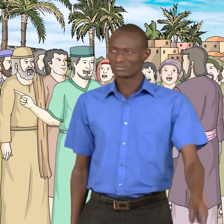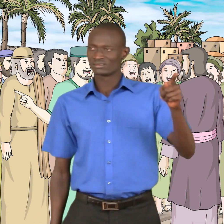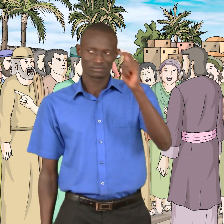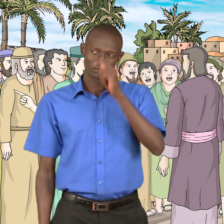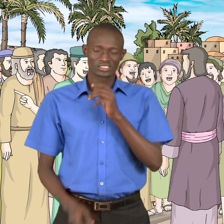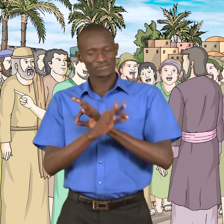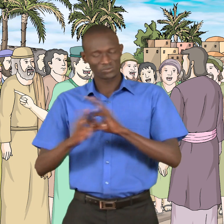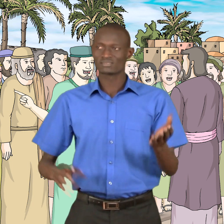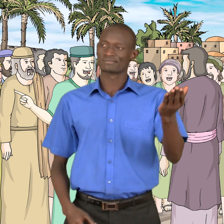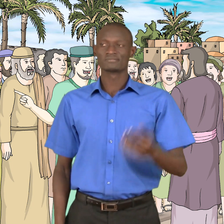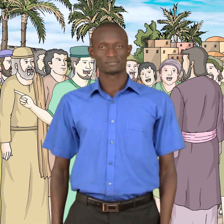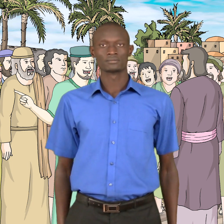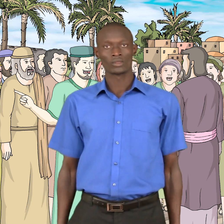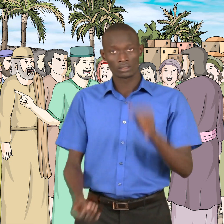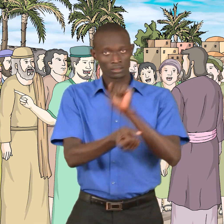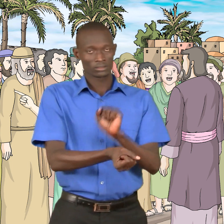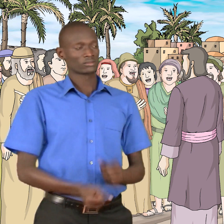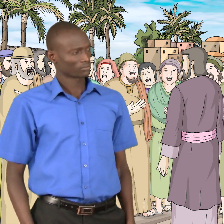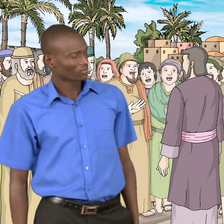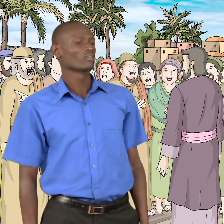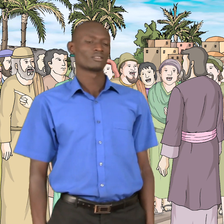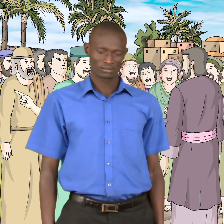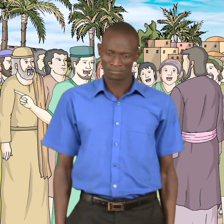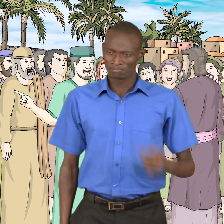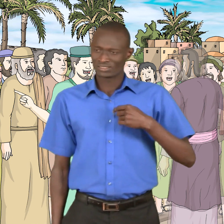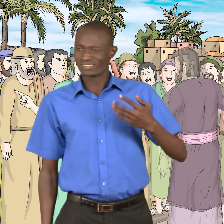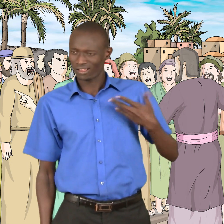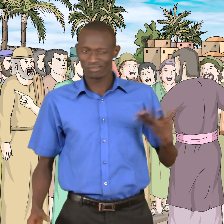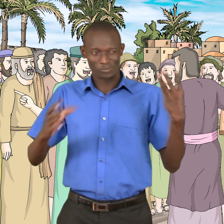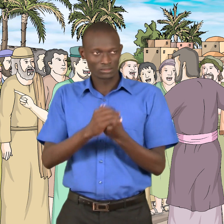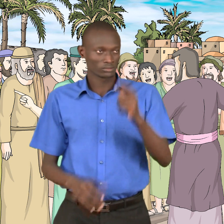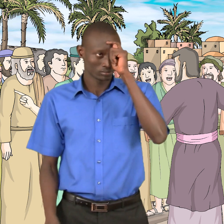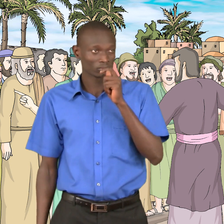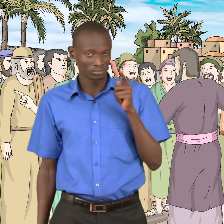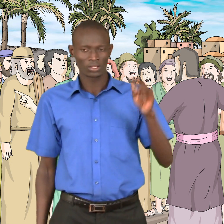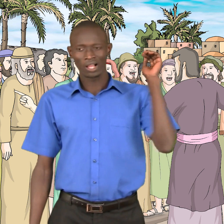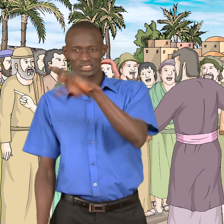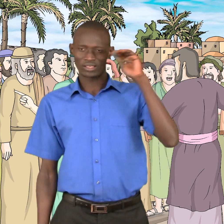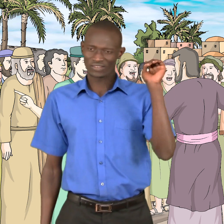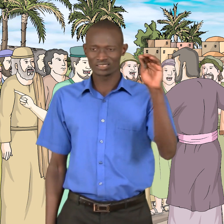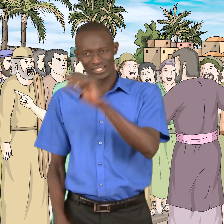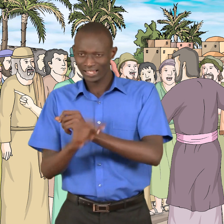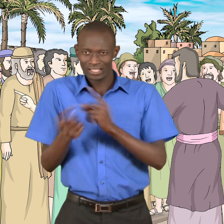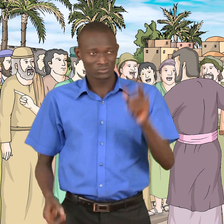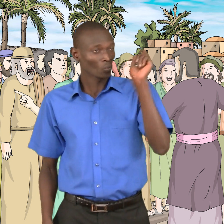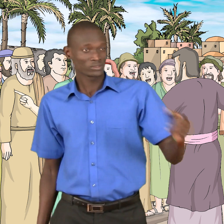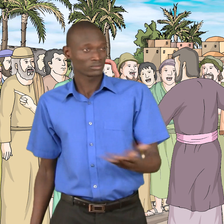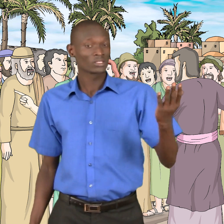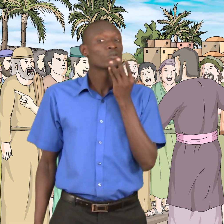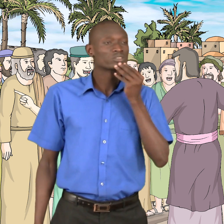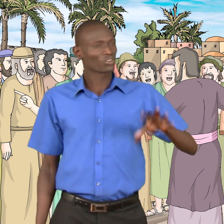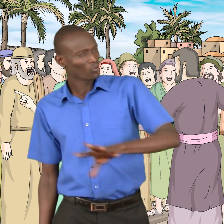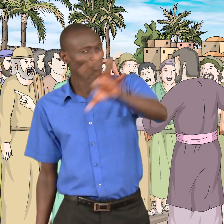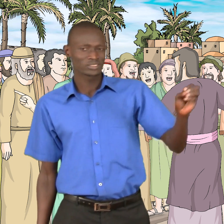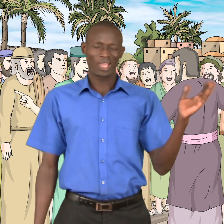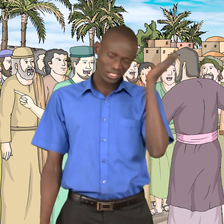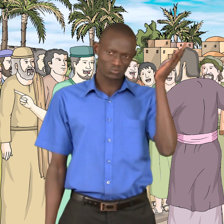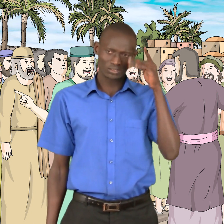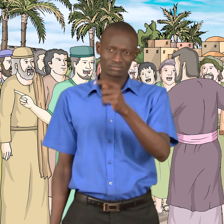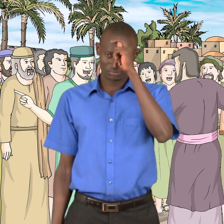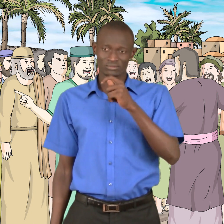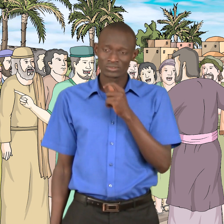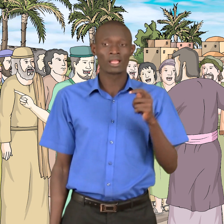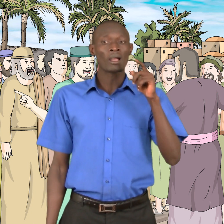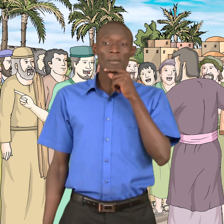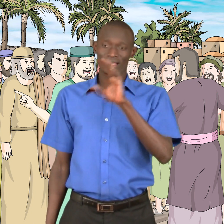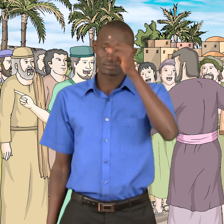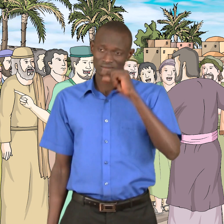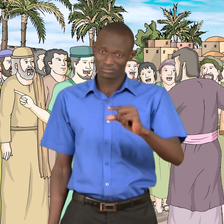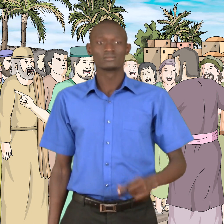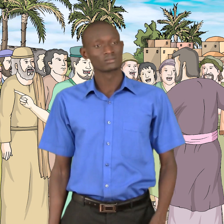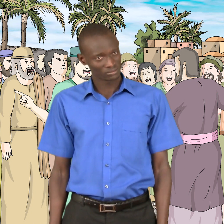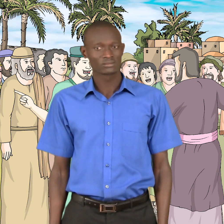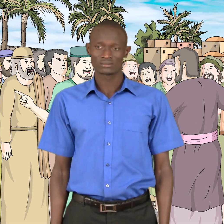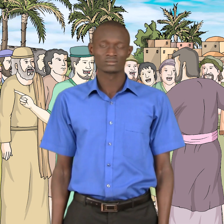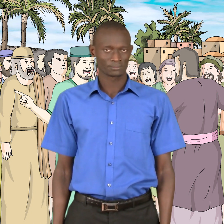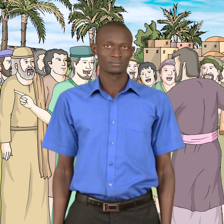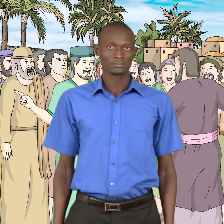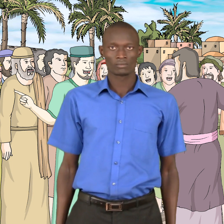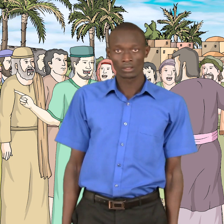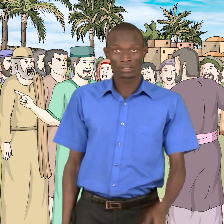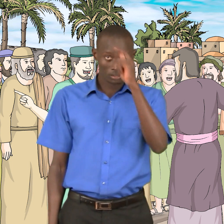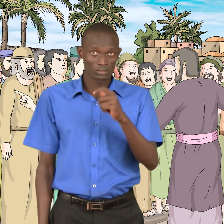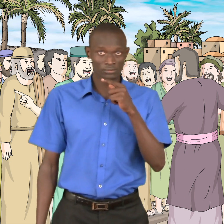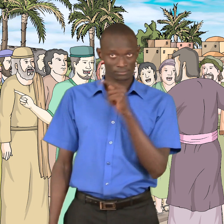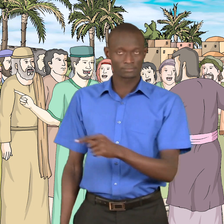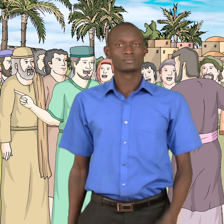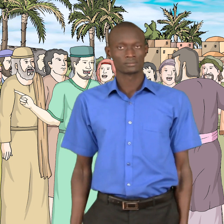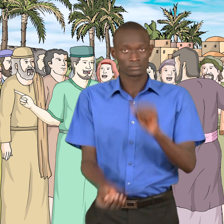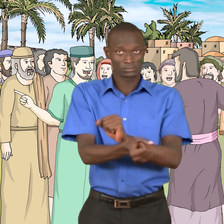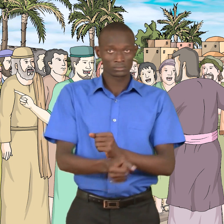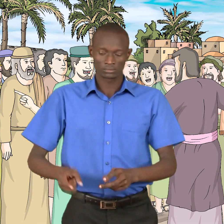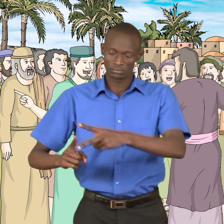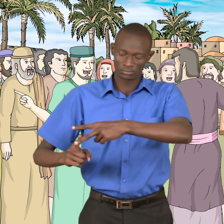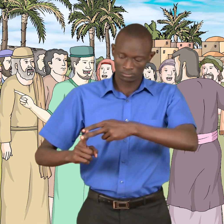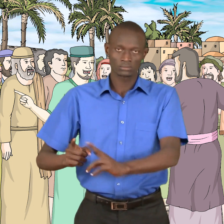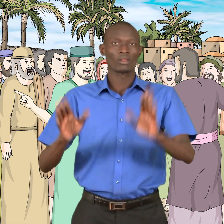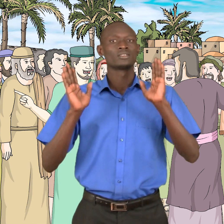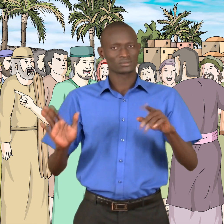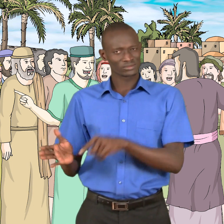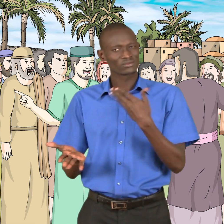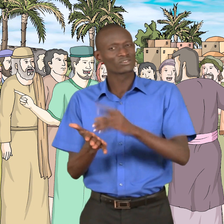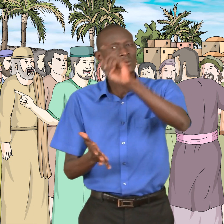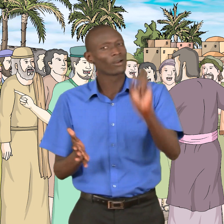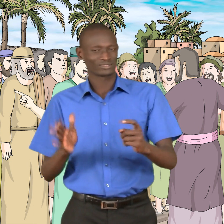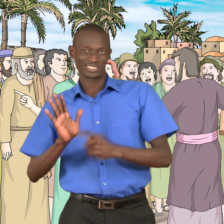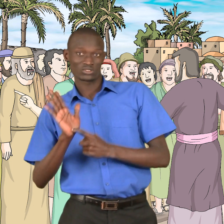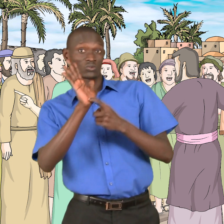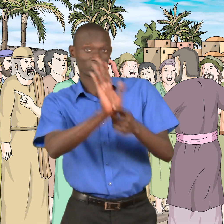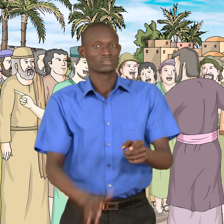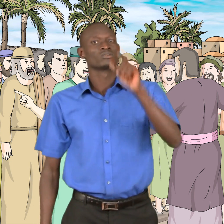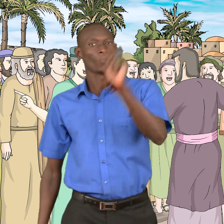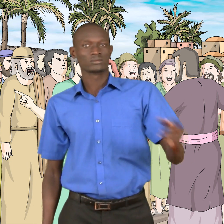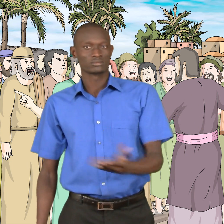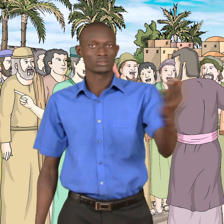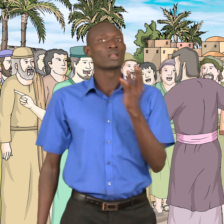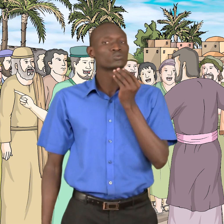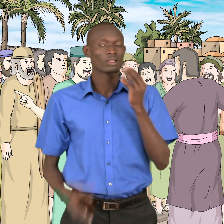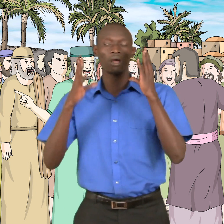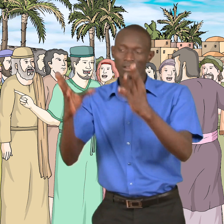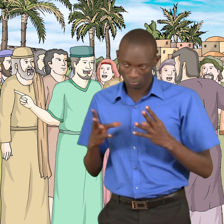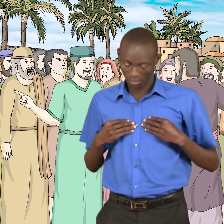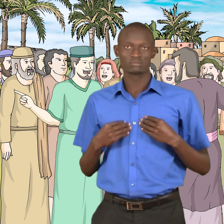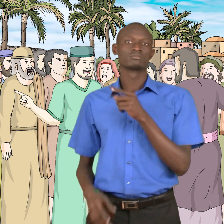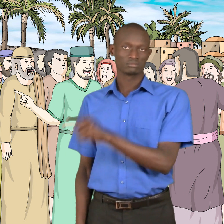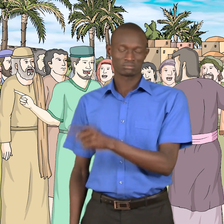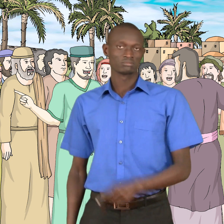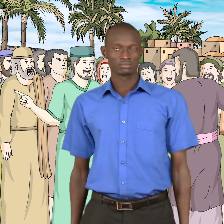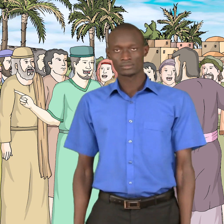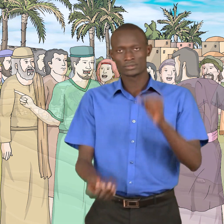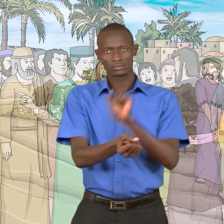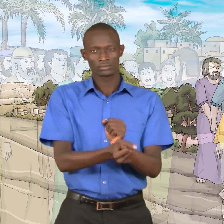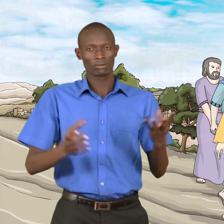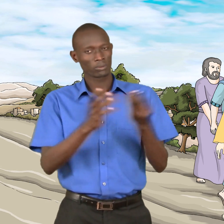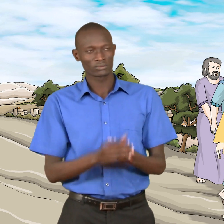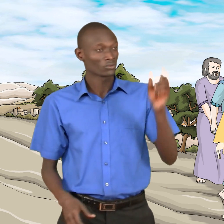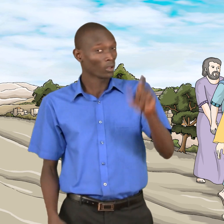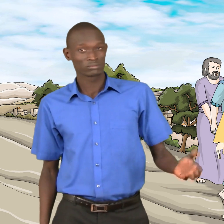Paul wanted Timothy to accompany him, so he took him and circumcised him on account of the Jews in that area, for they all knew that his father was a Greek.